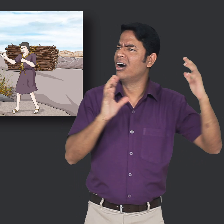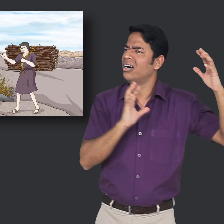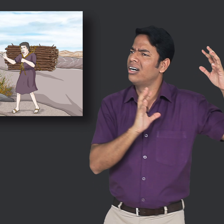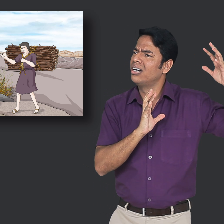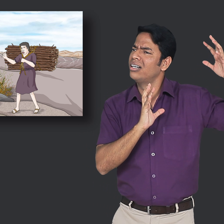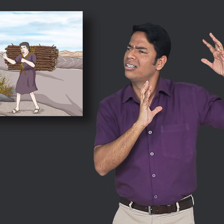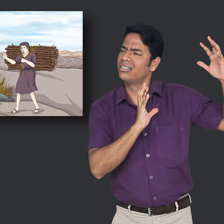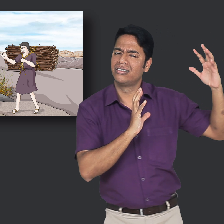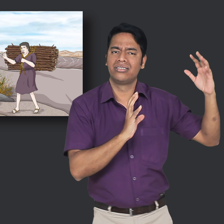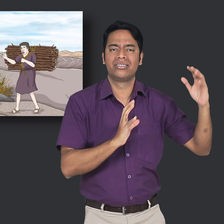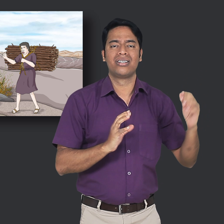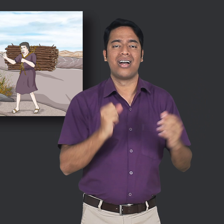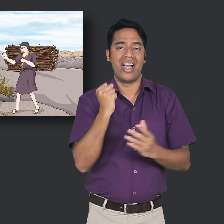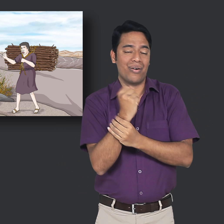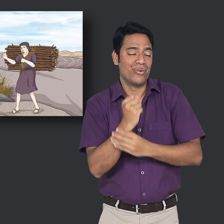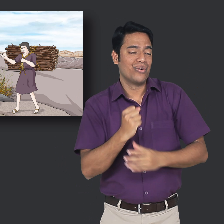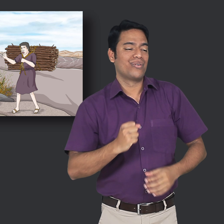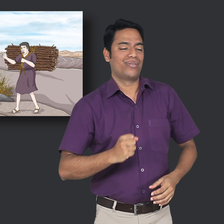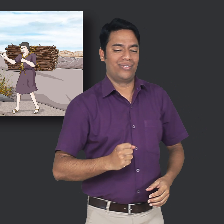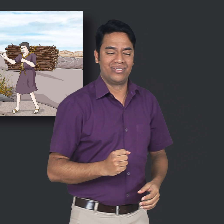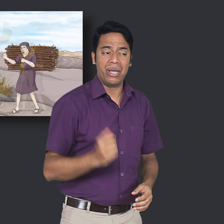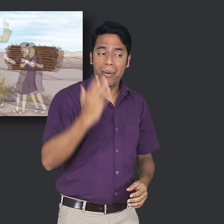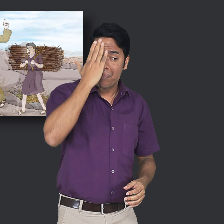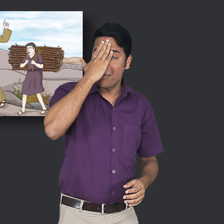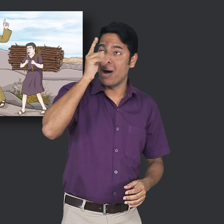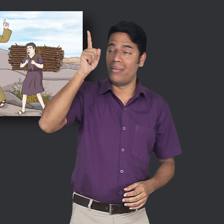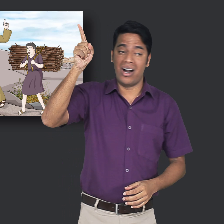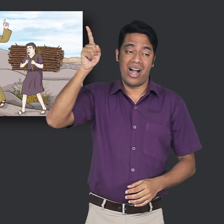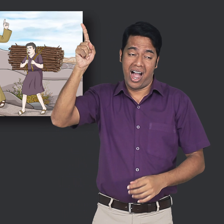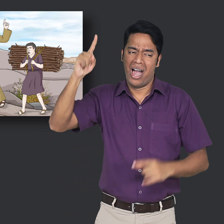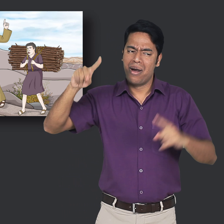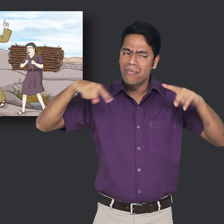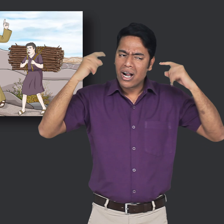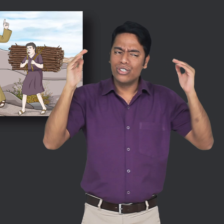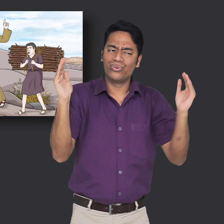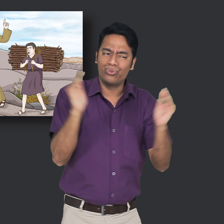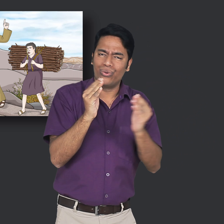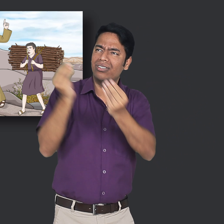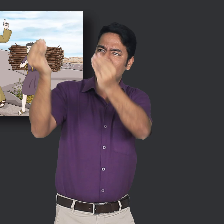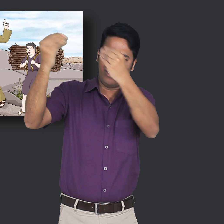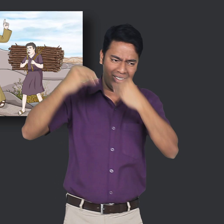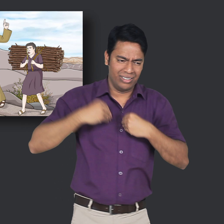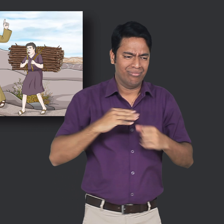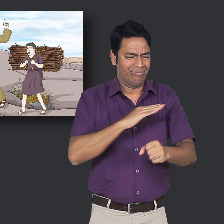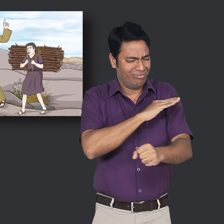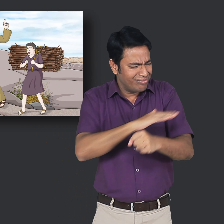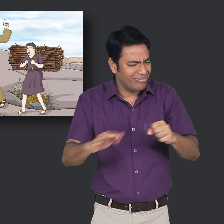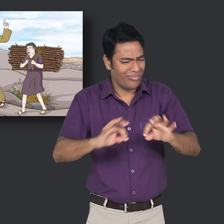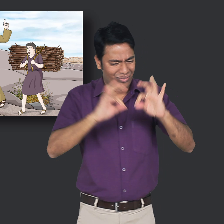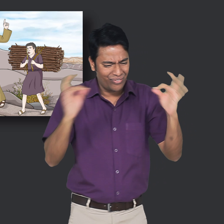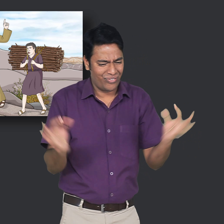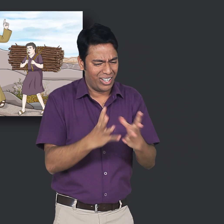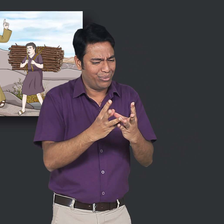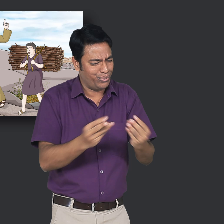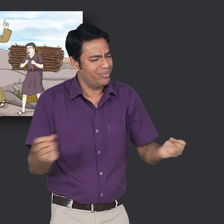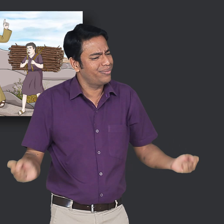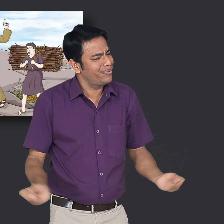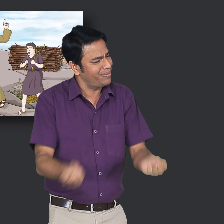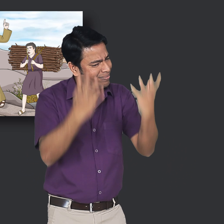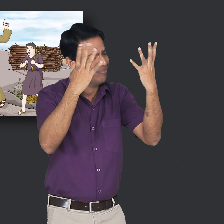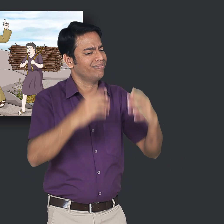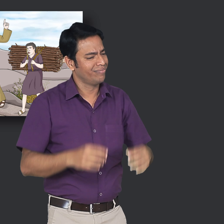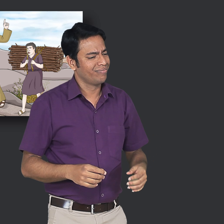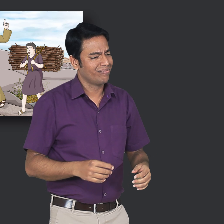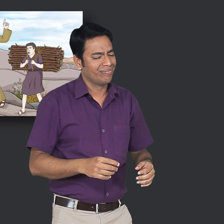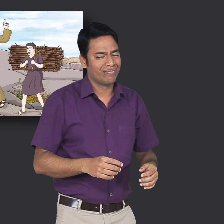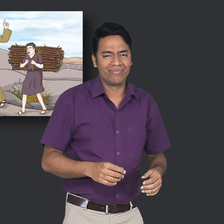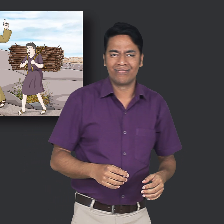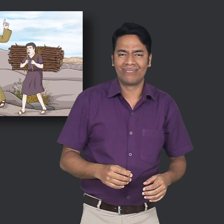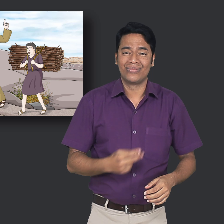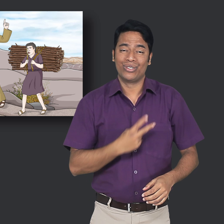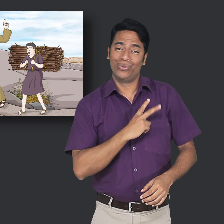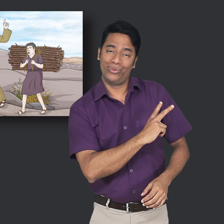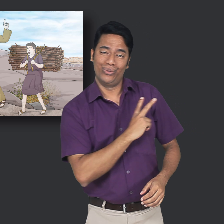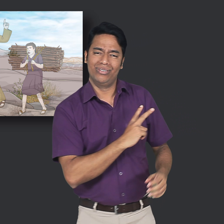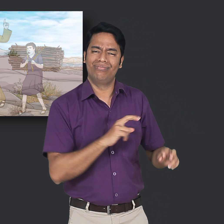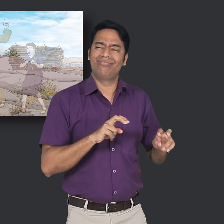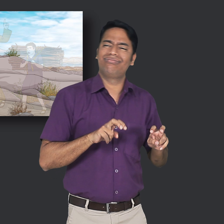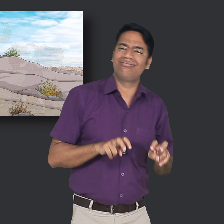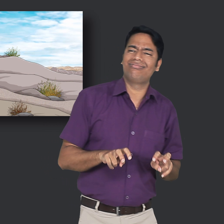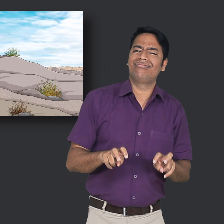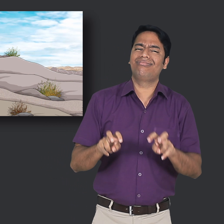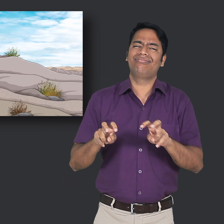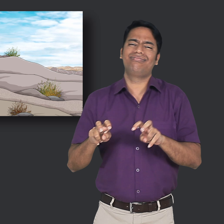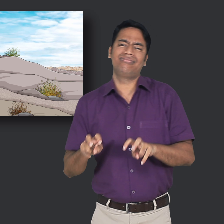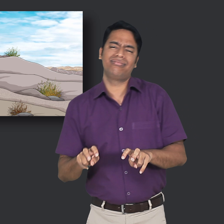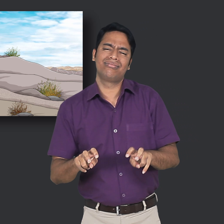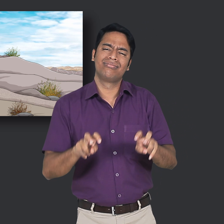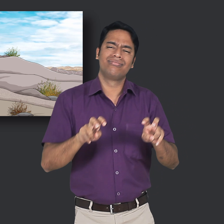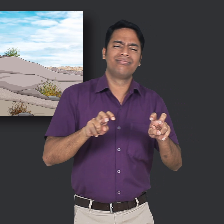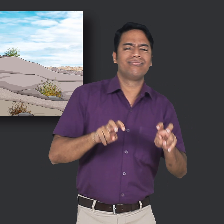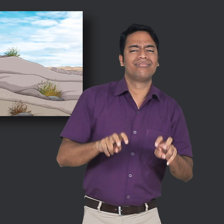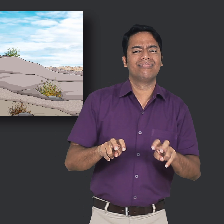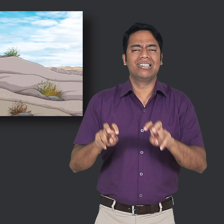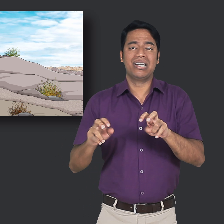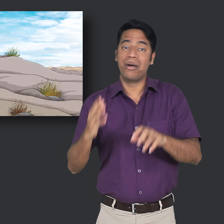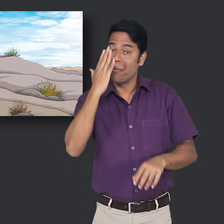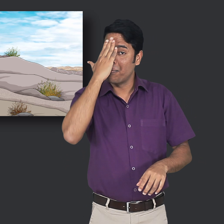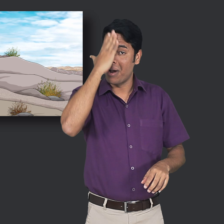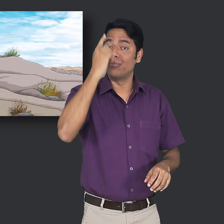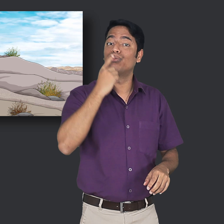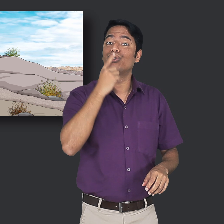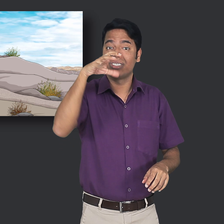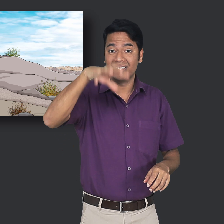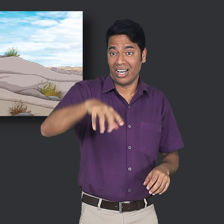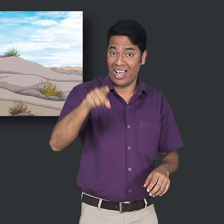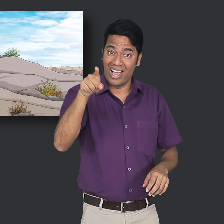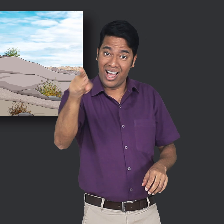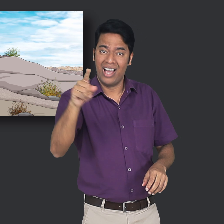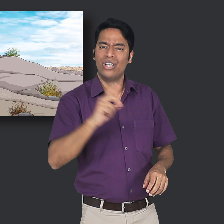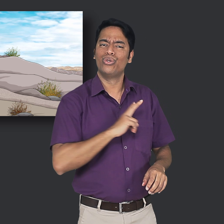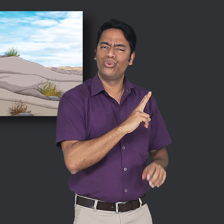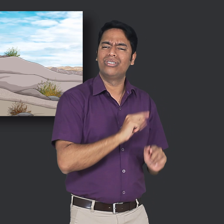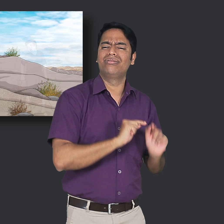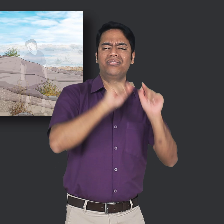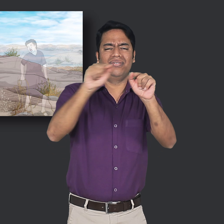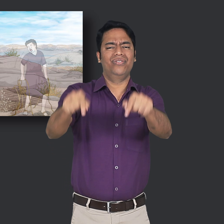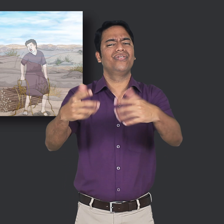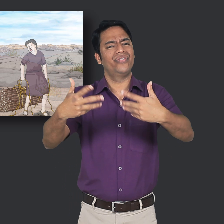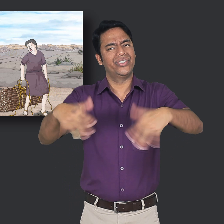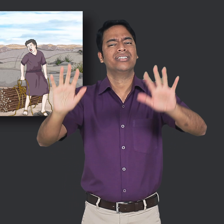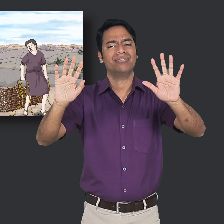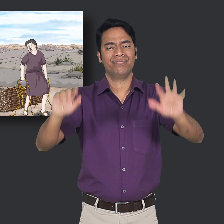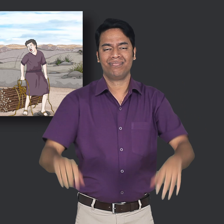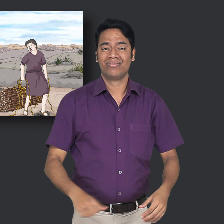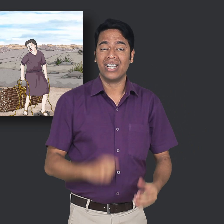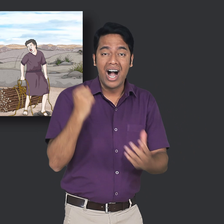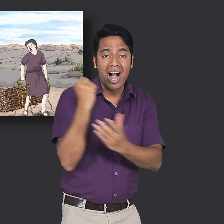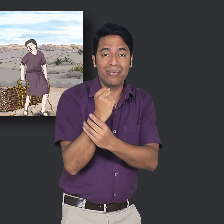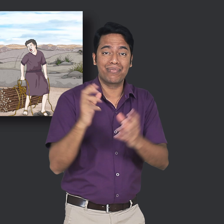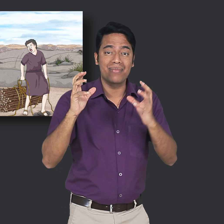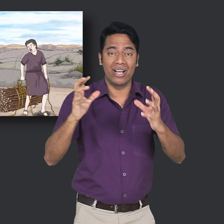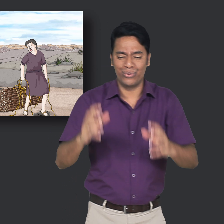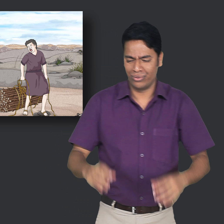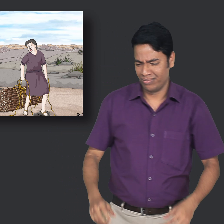Abraham answered, “God Himself will provide the lamb for the burnt offering, my son.” And the two walked on together.